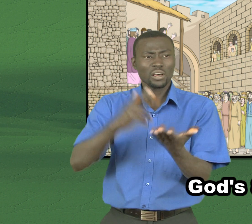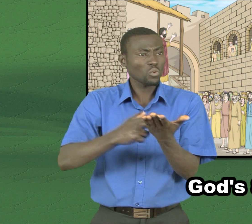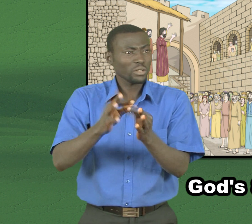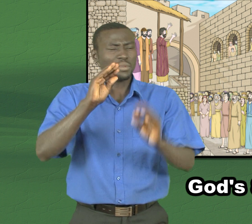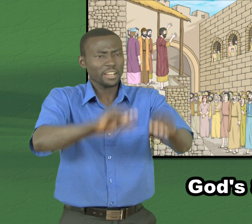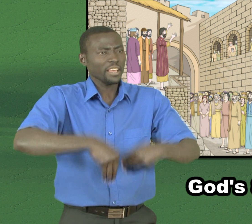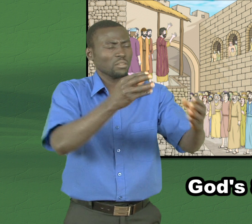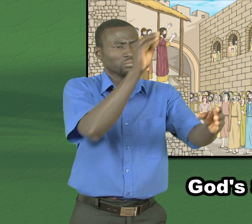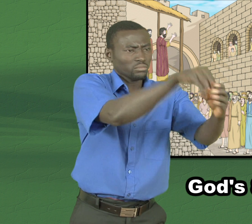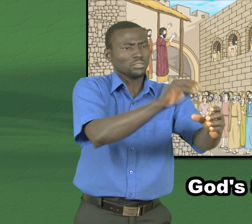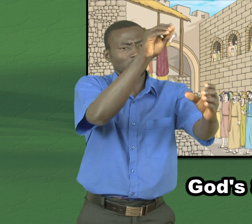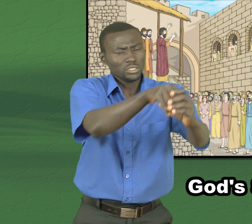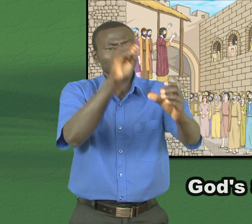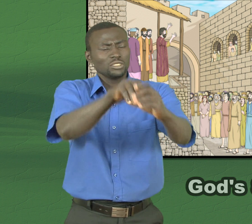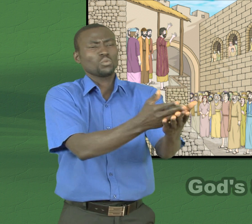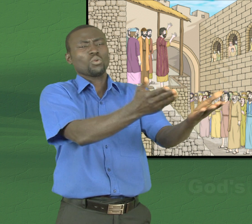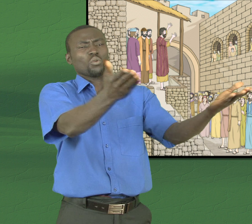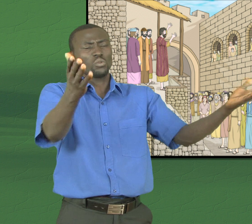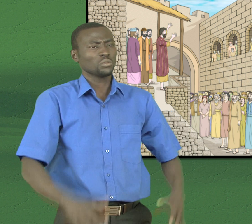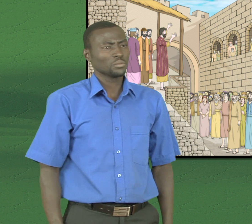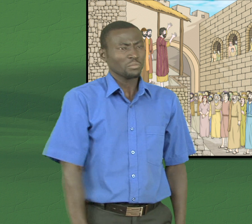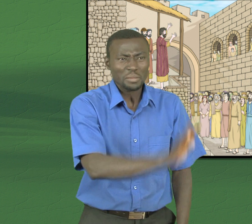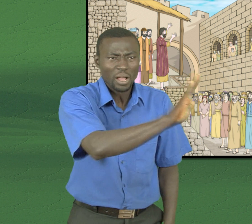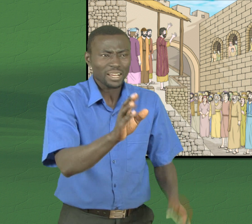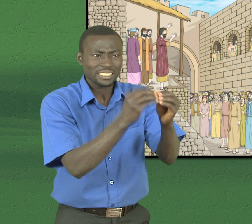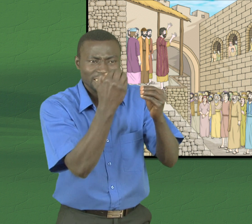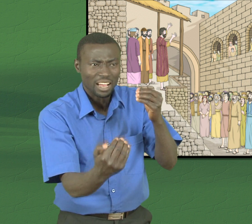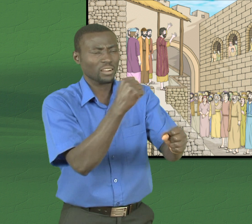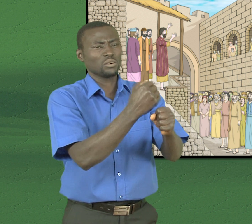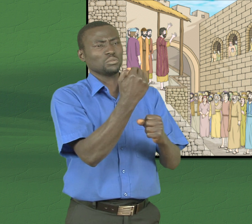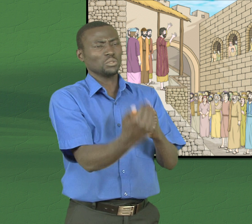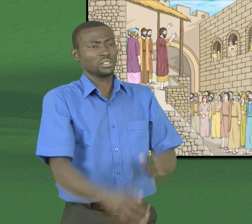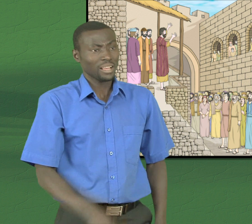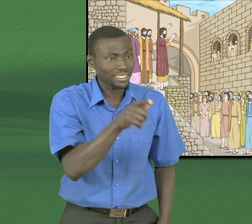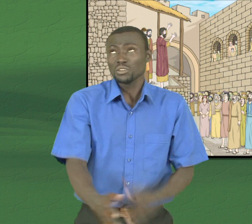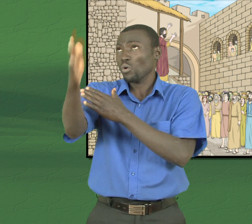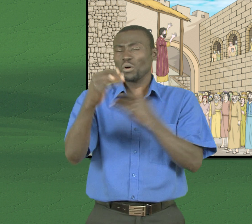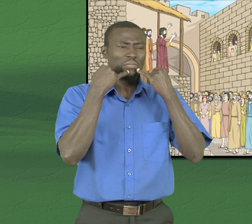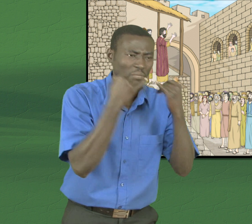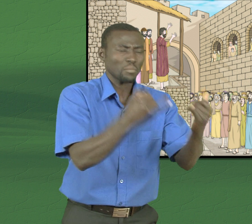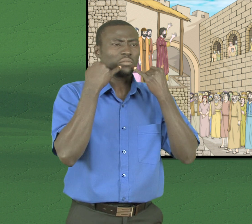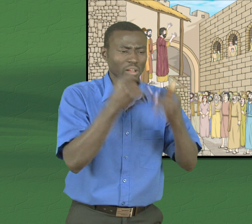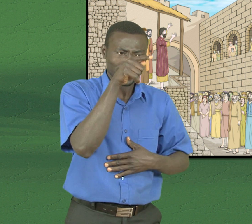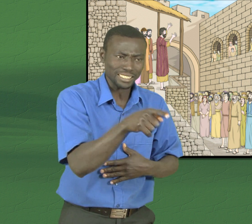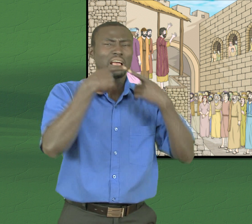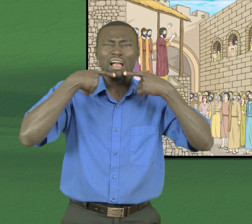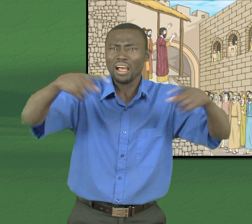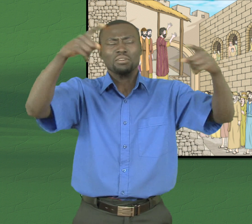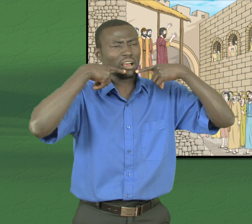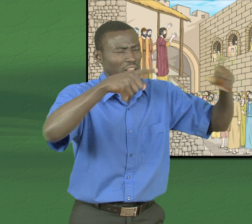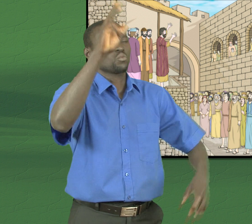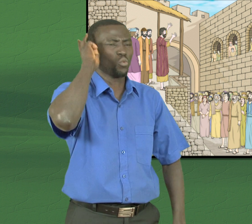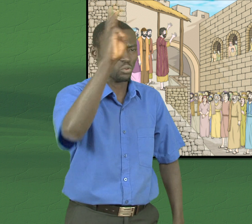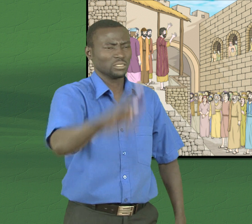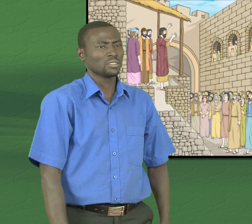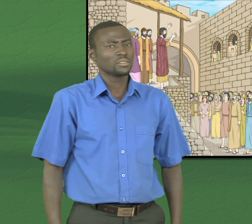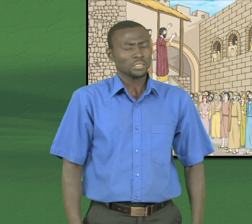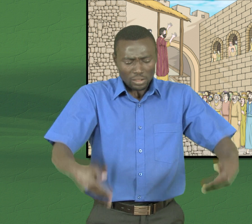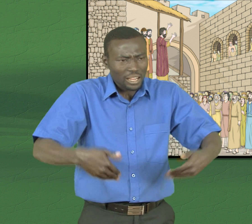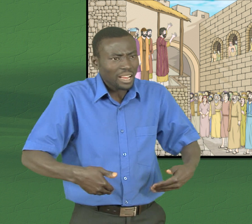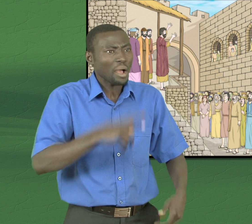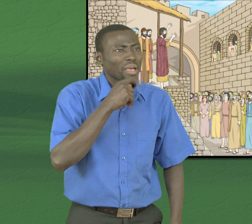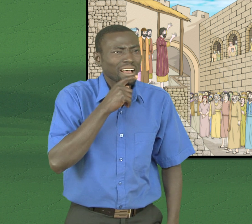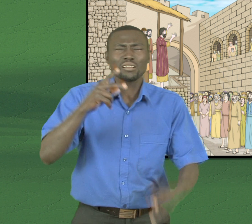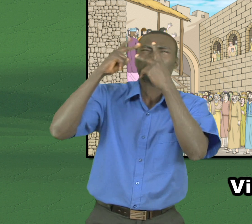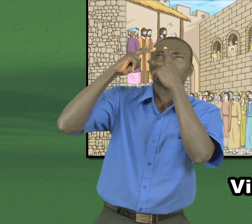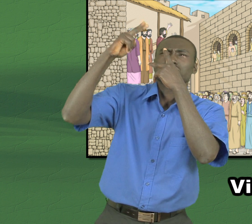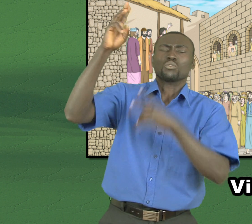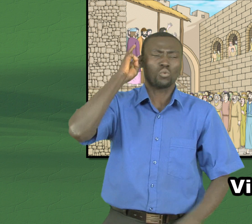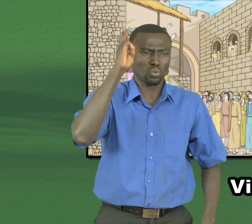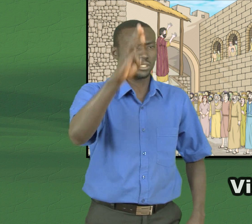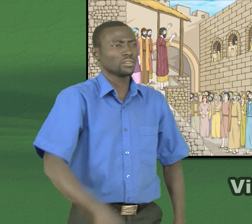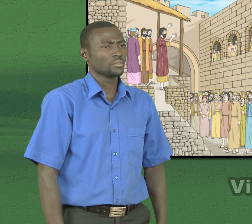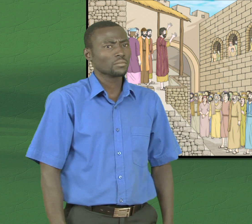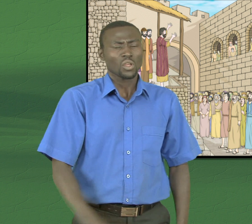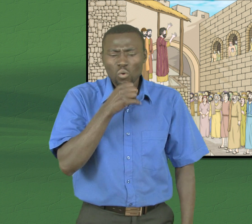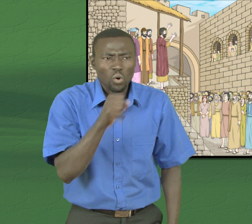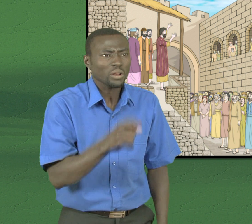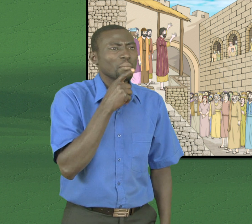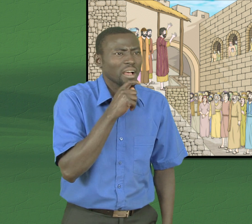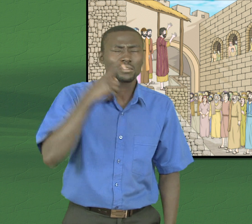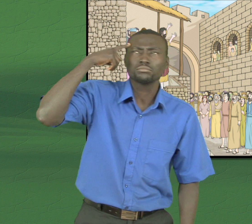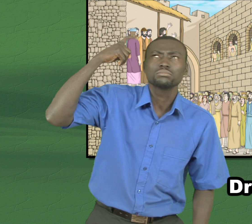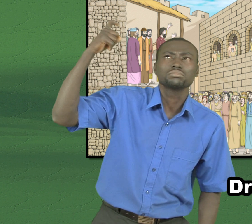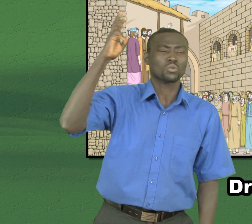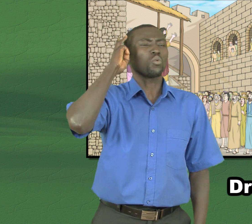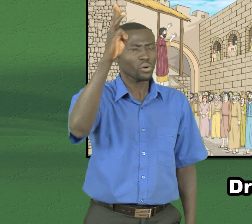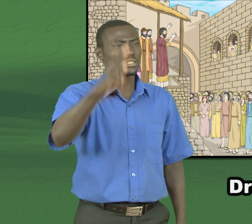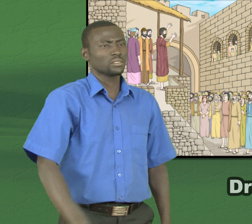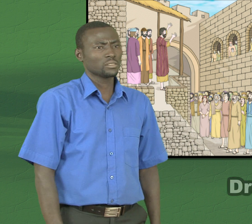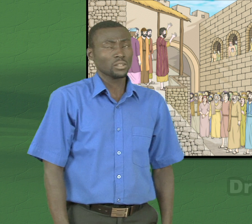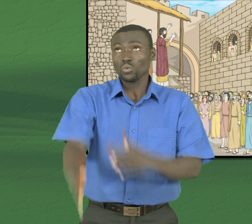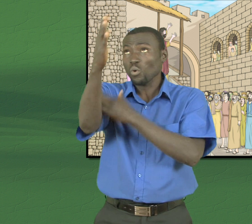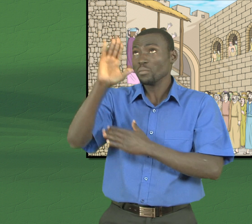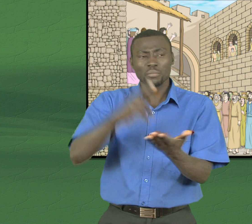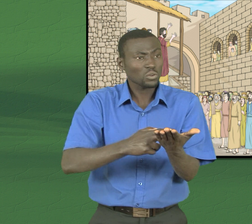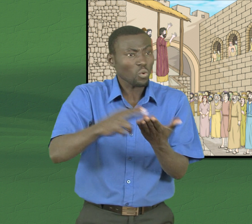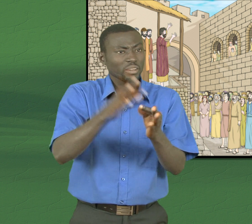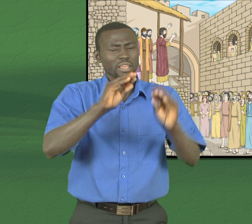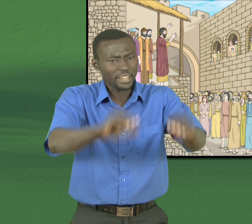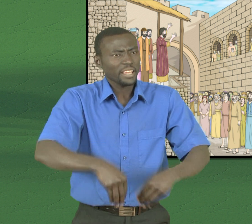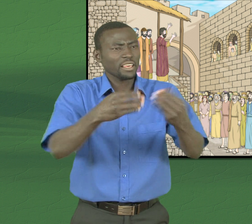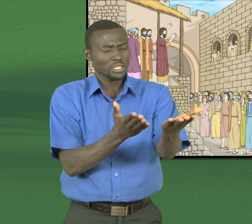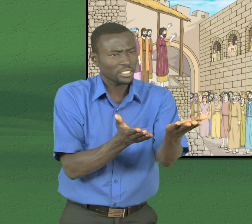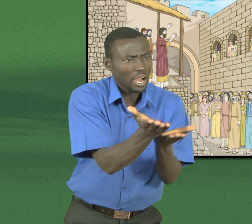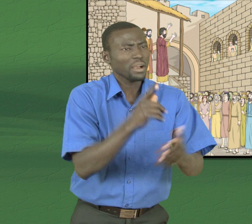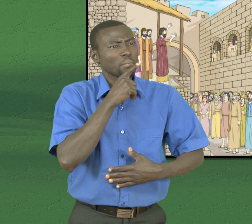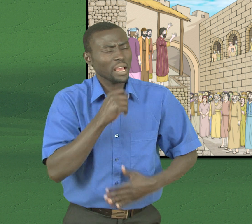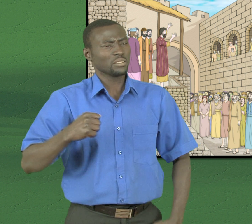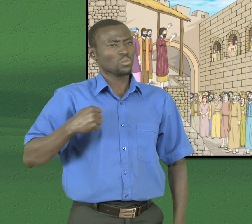Your sons and daughters will prophesy, your young men will see visions, your old men will dream dreams.